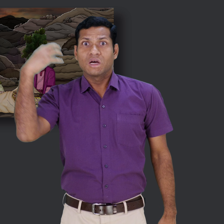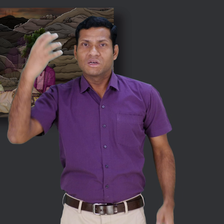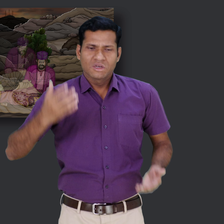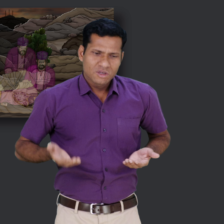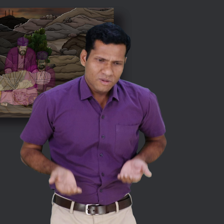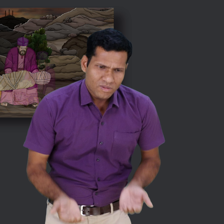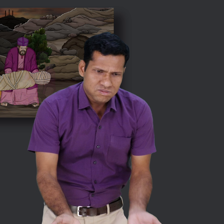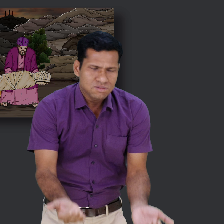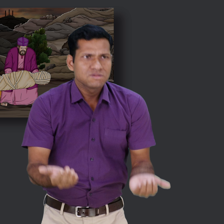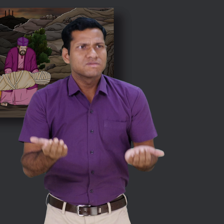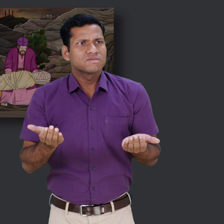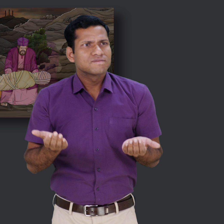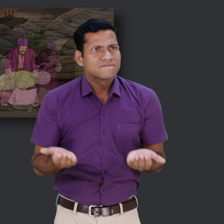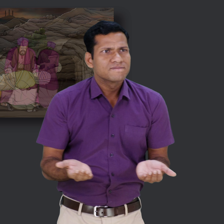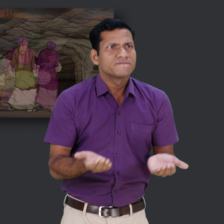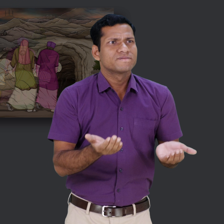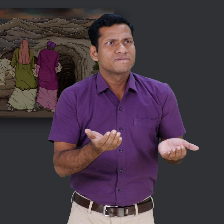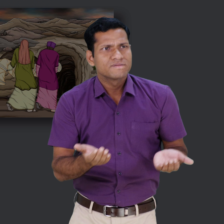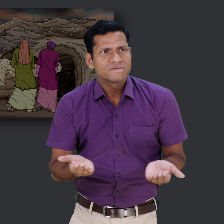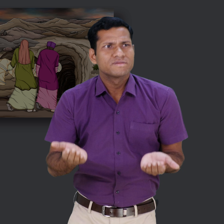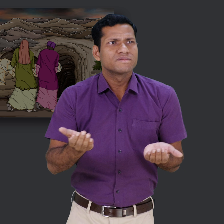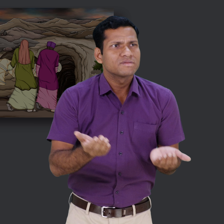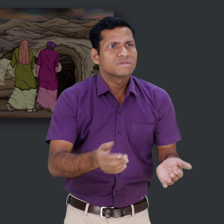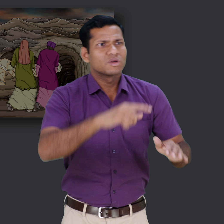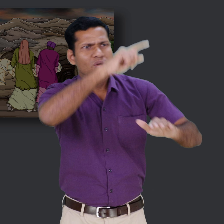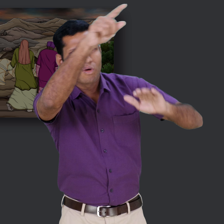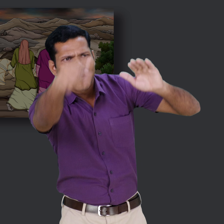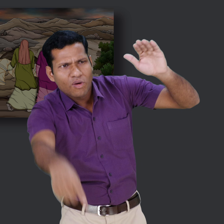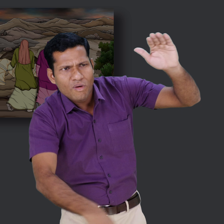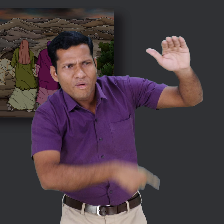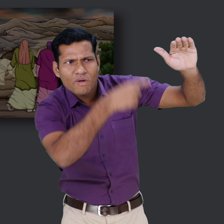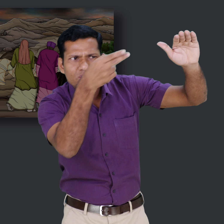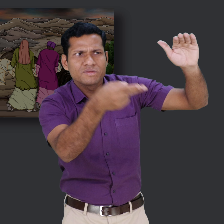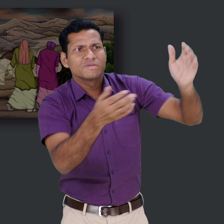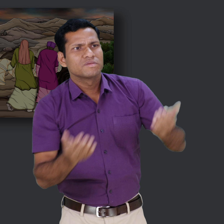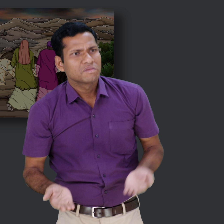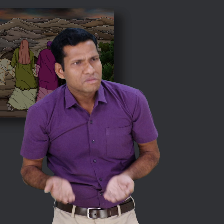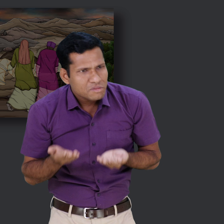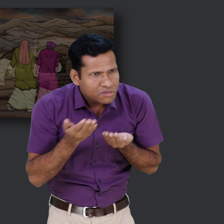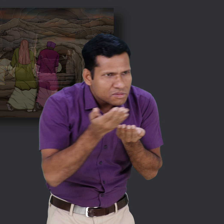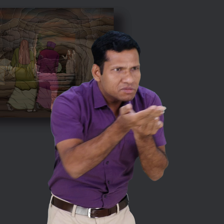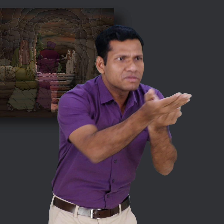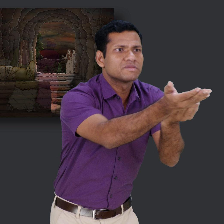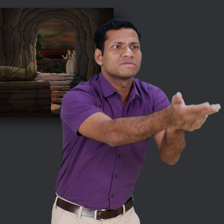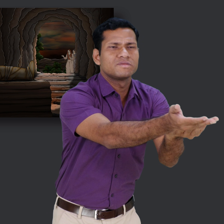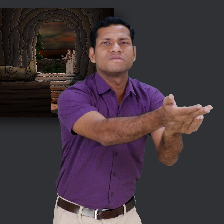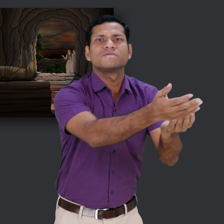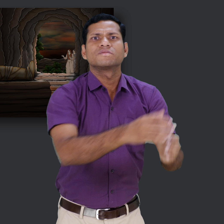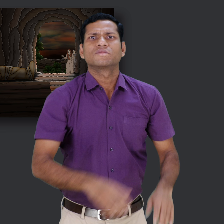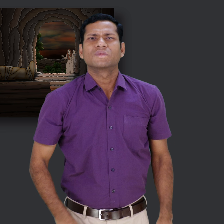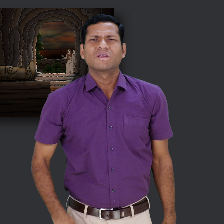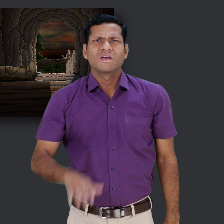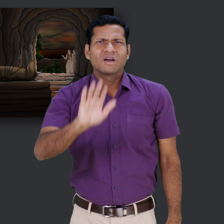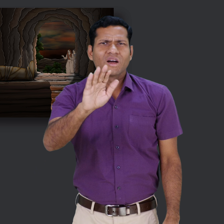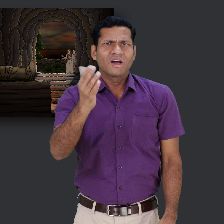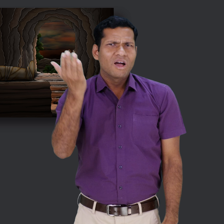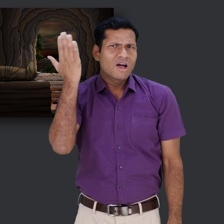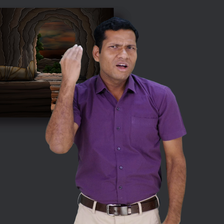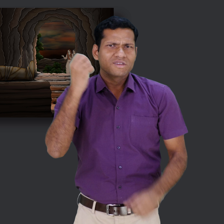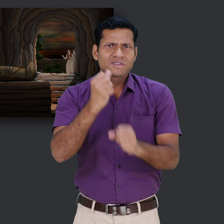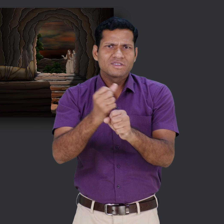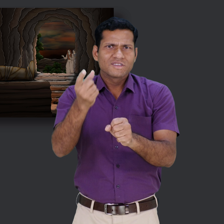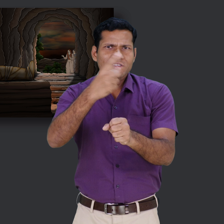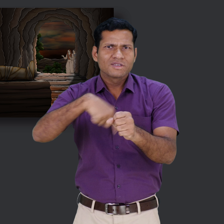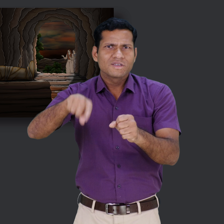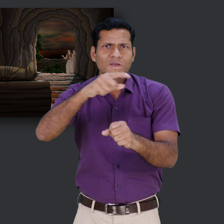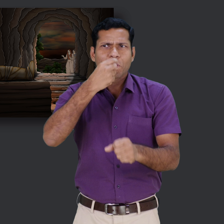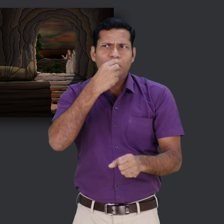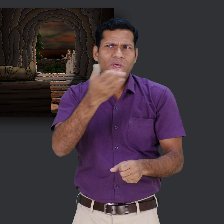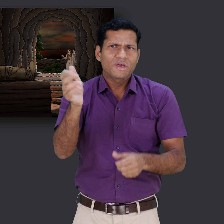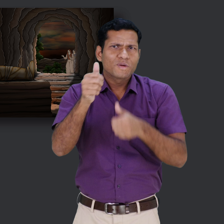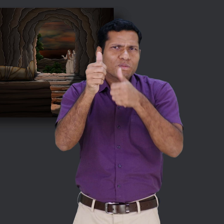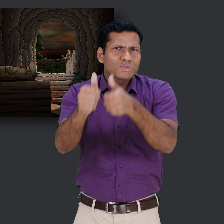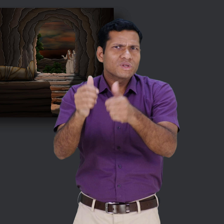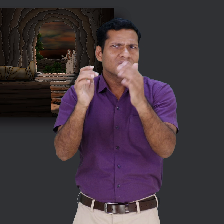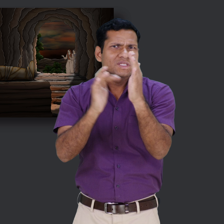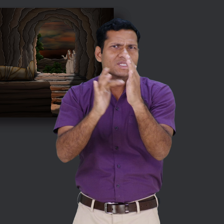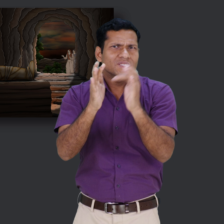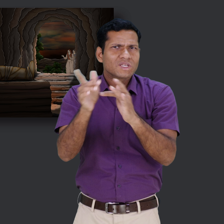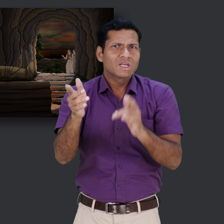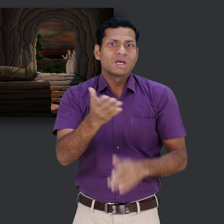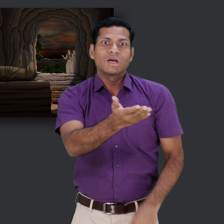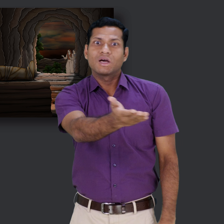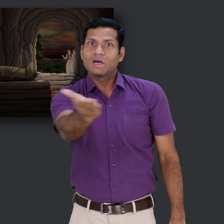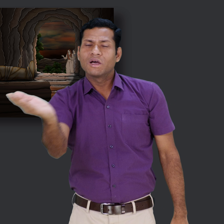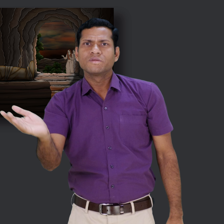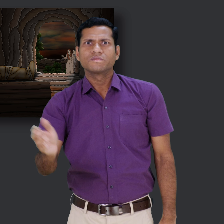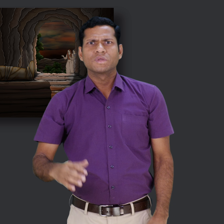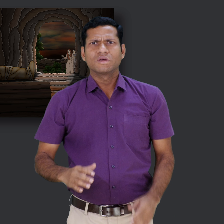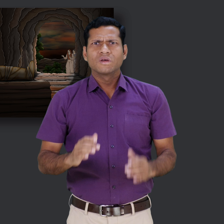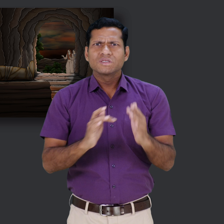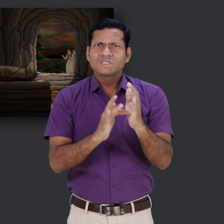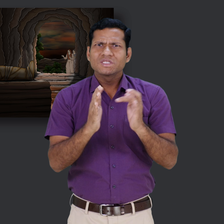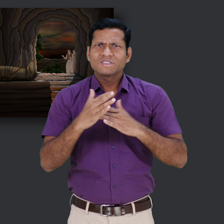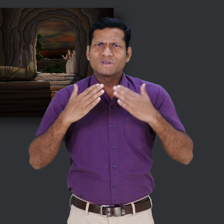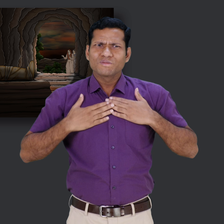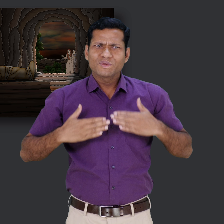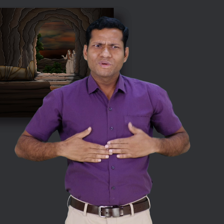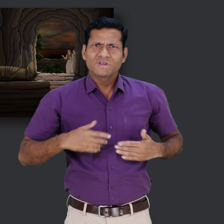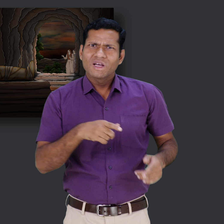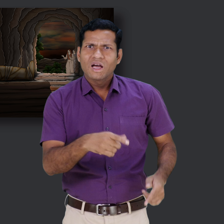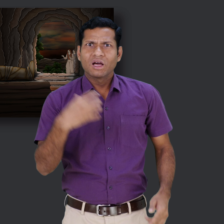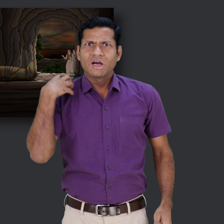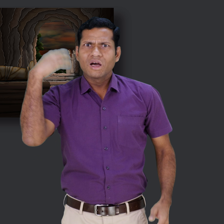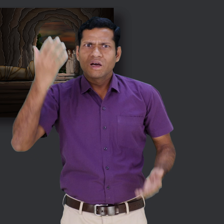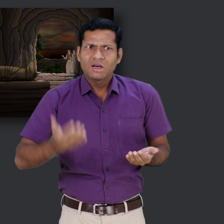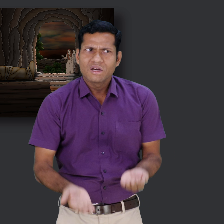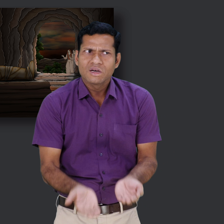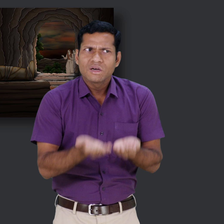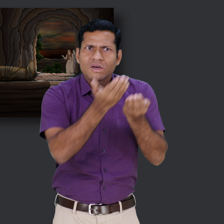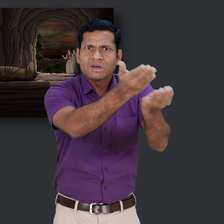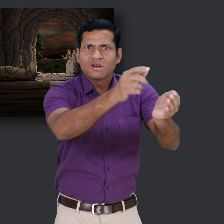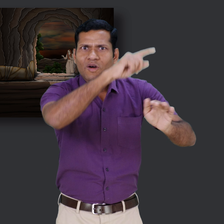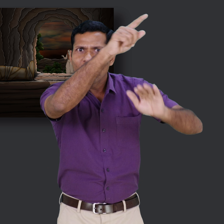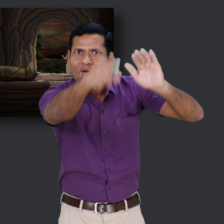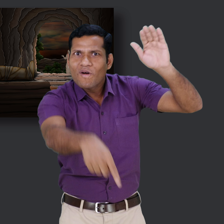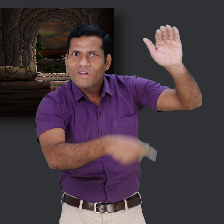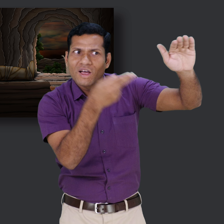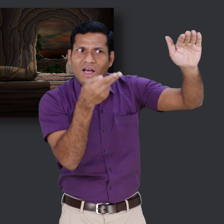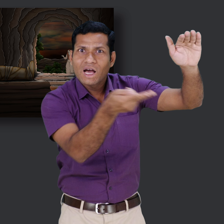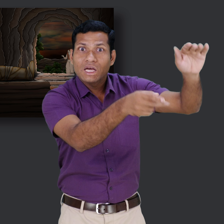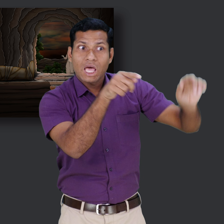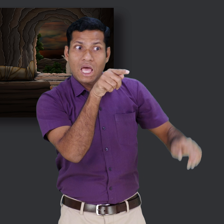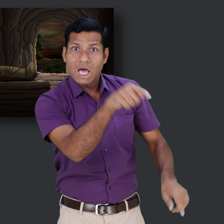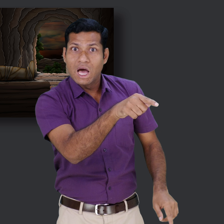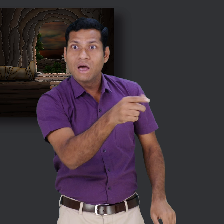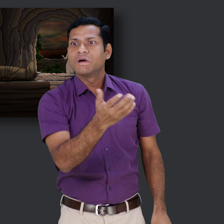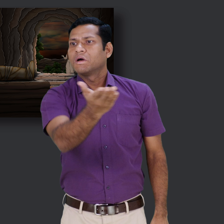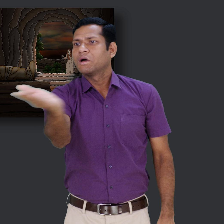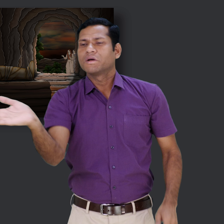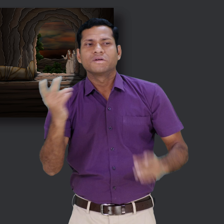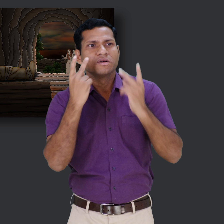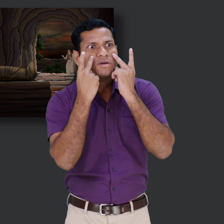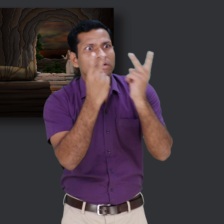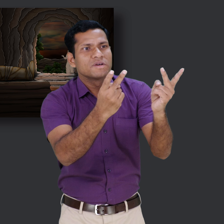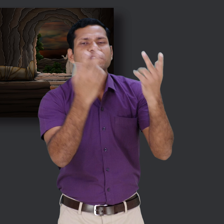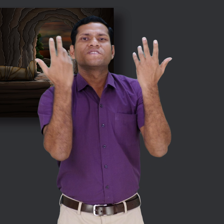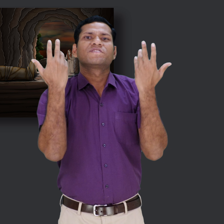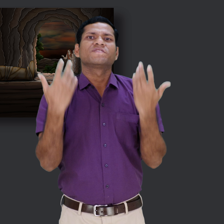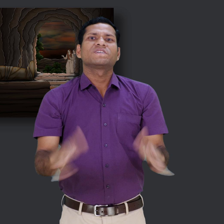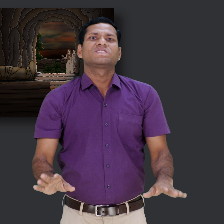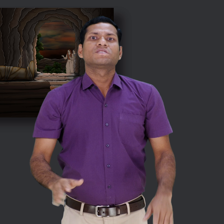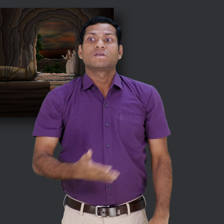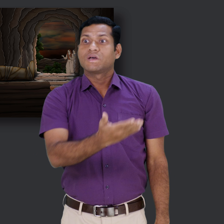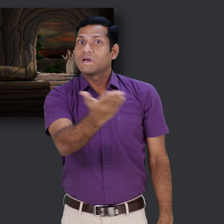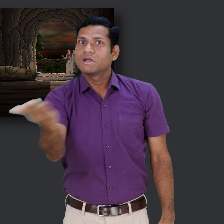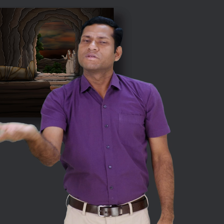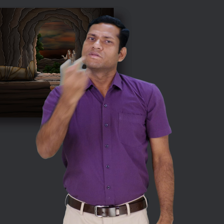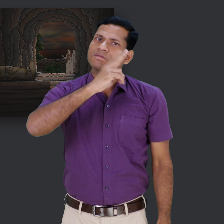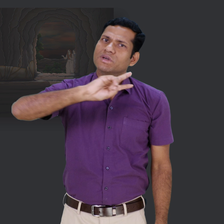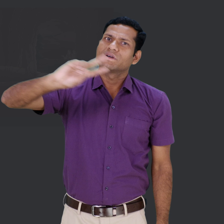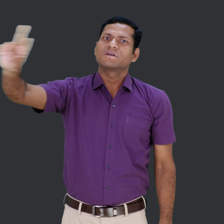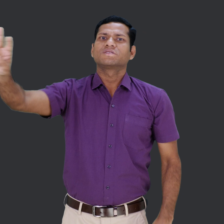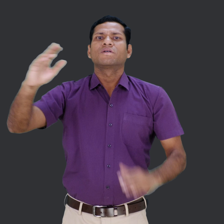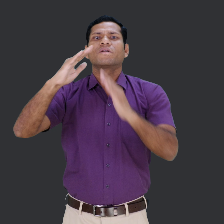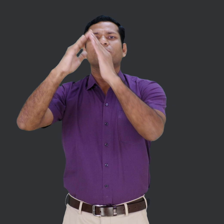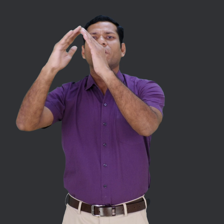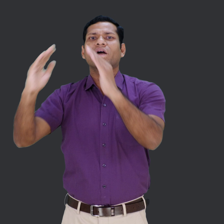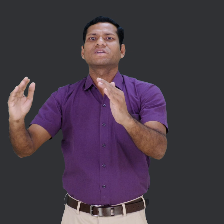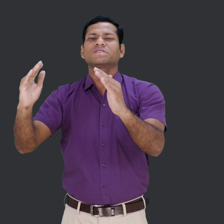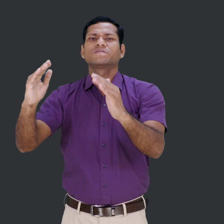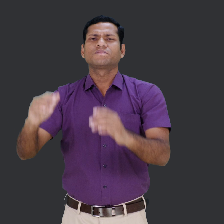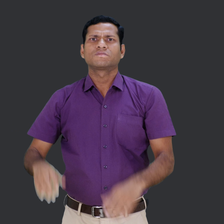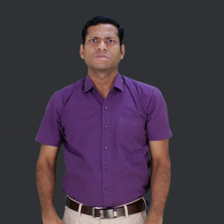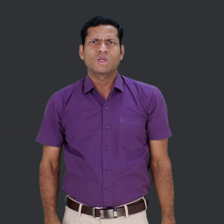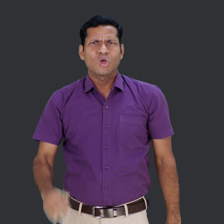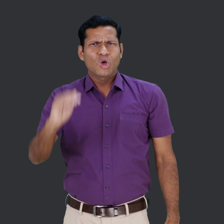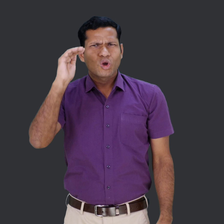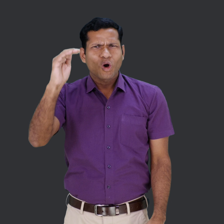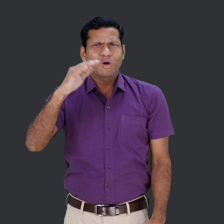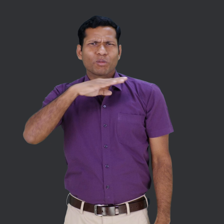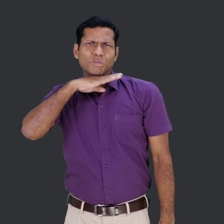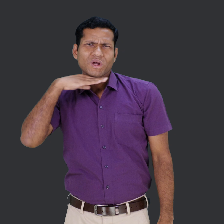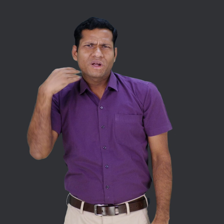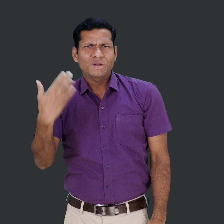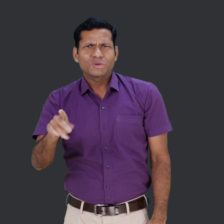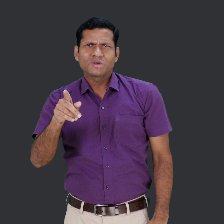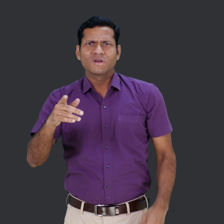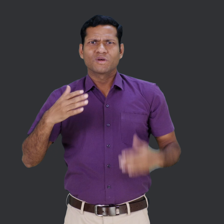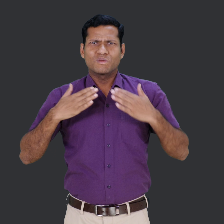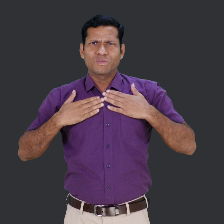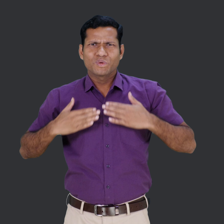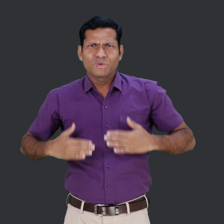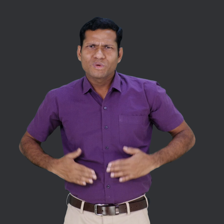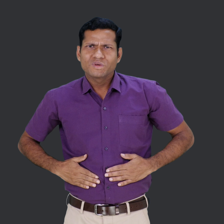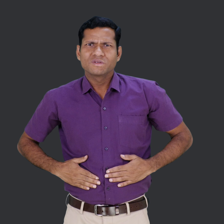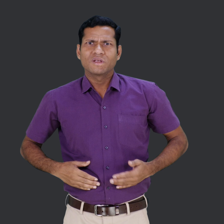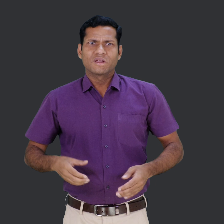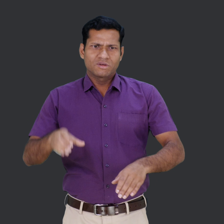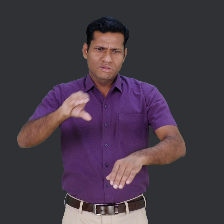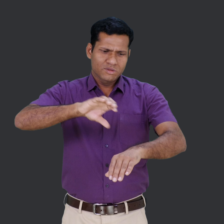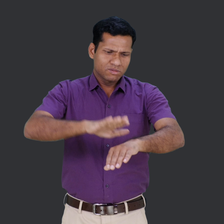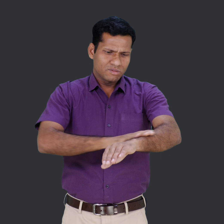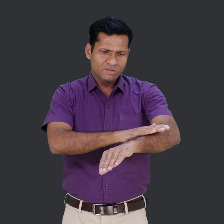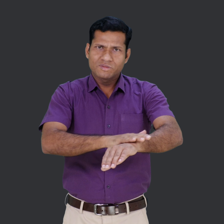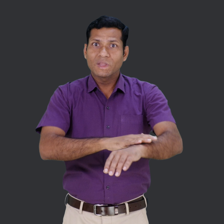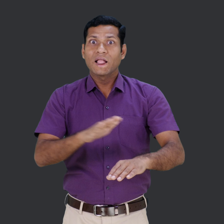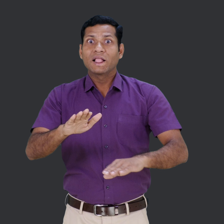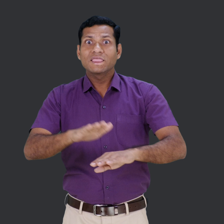The women who had come with Jesus from Galilee followed, and they saw the tomb and how His body was placed.